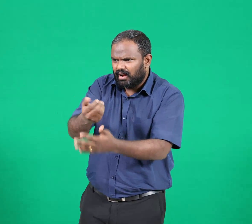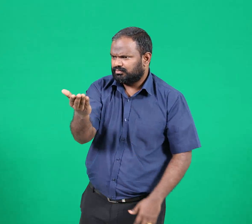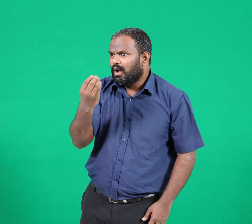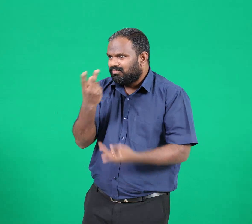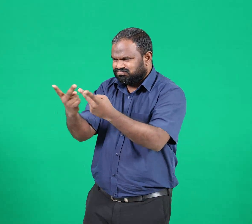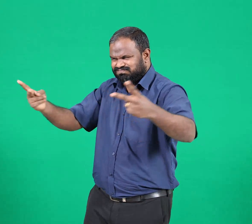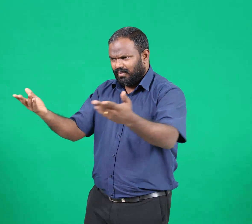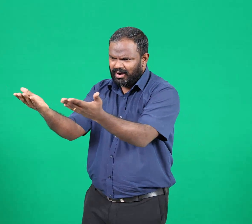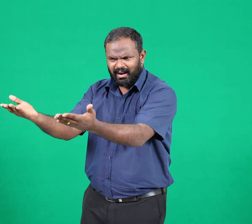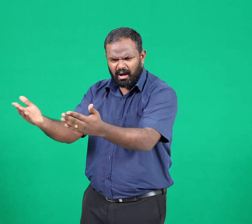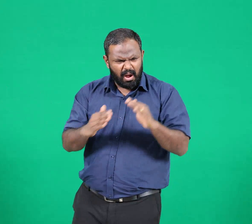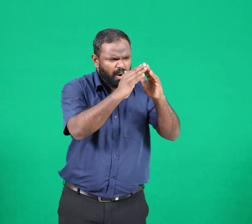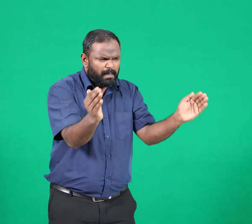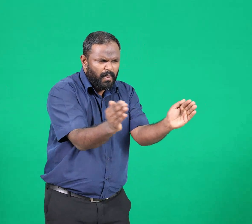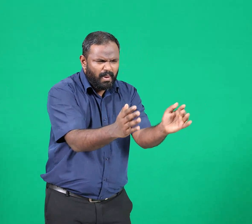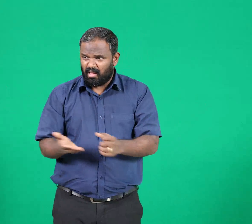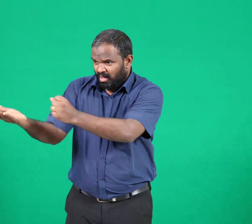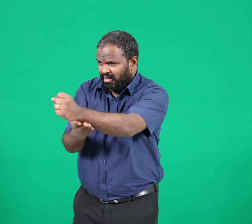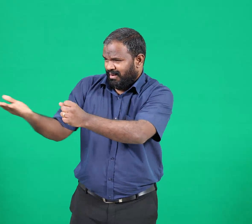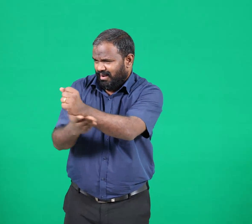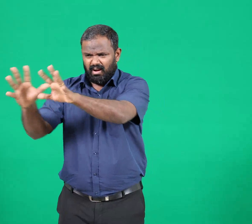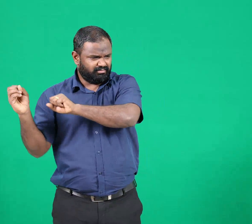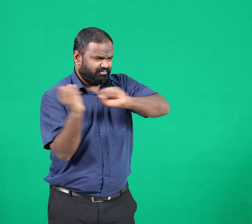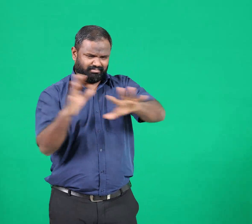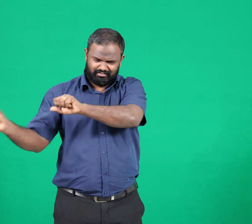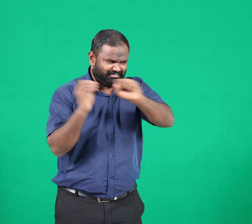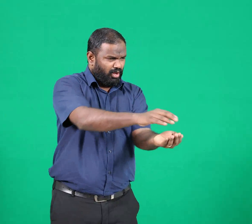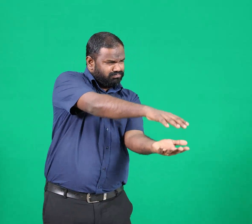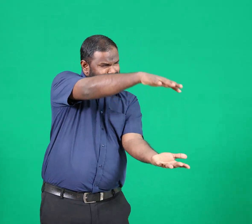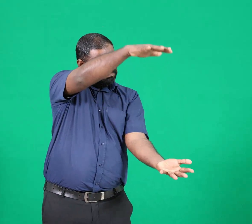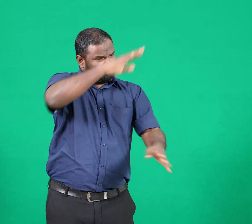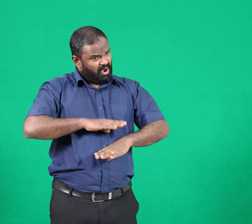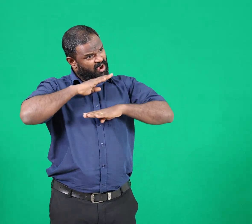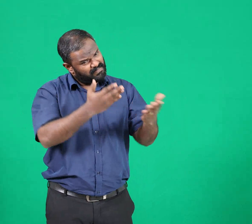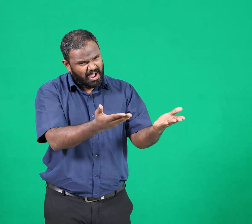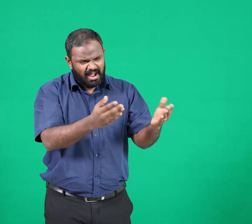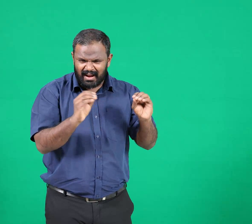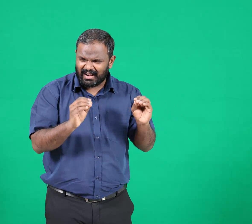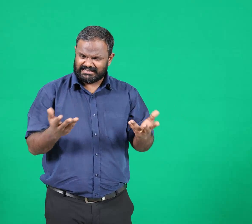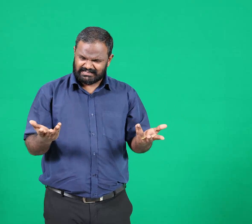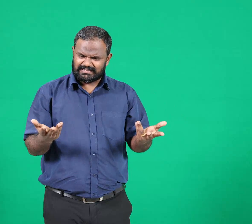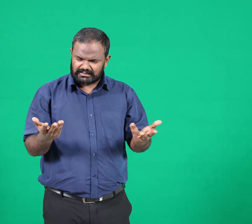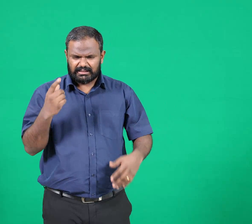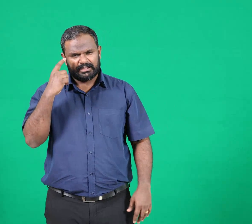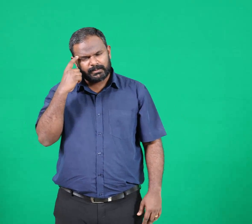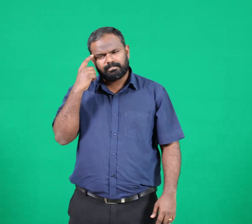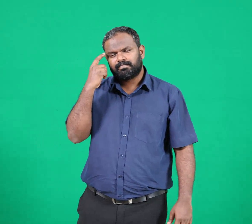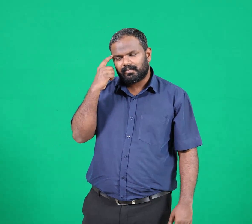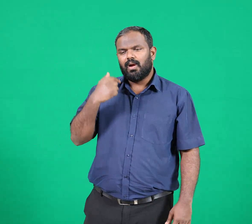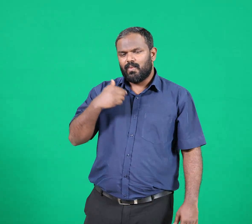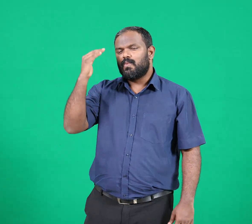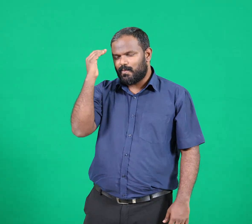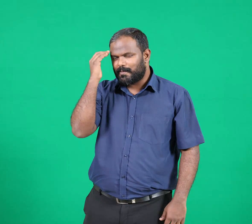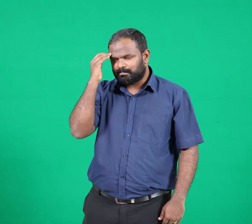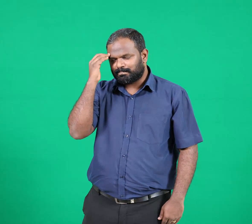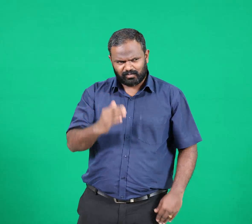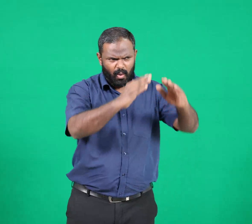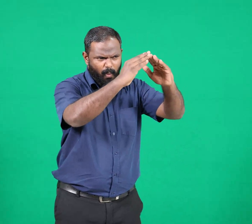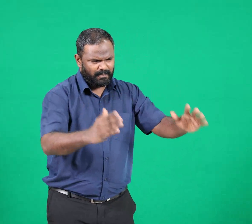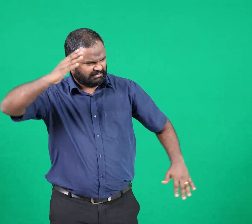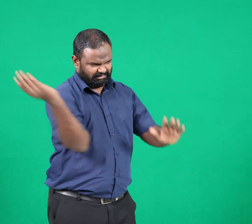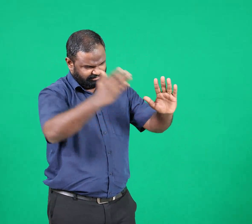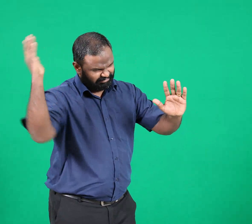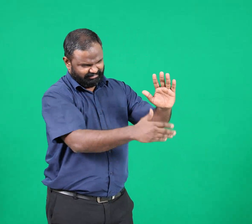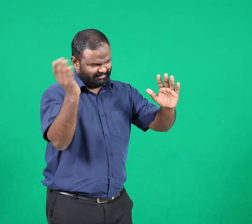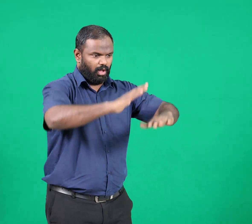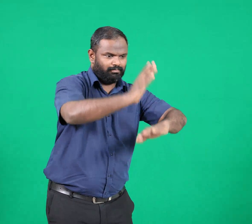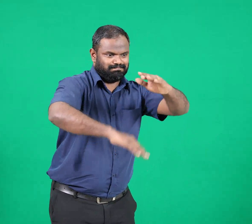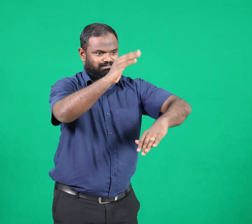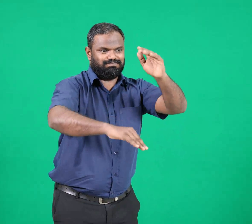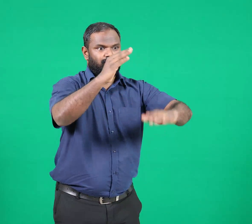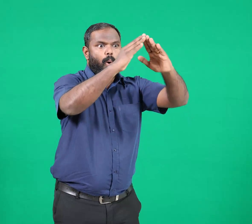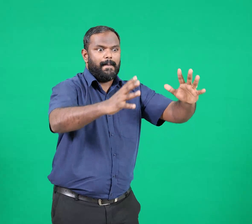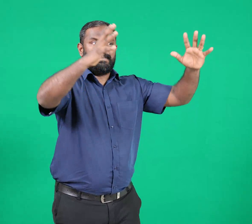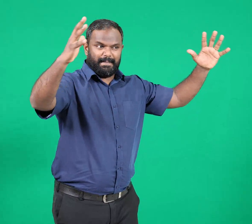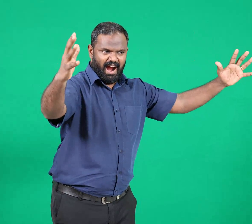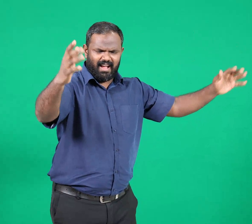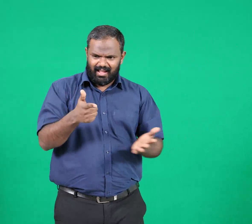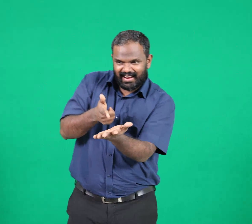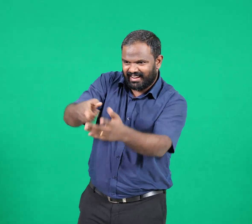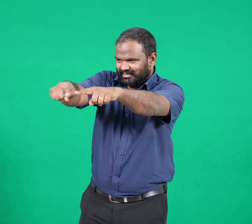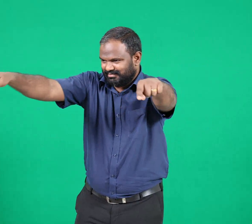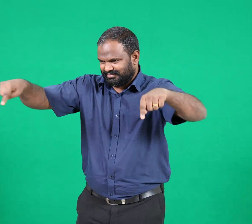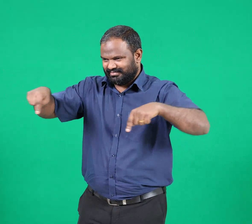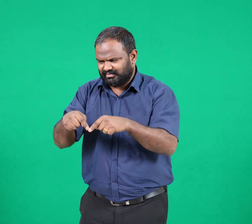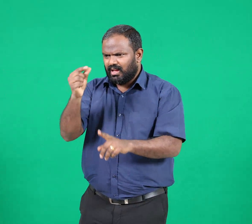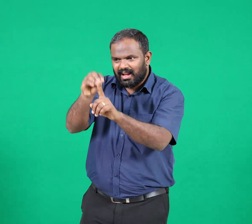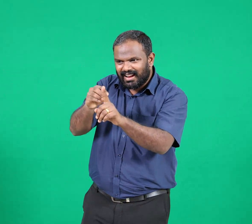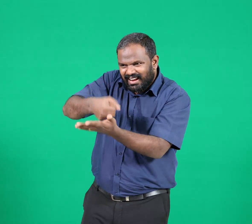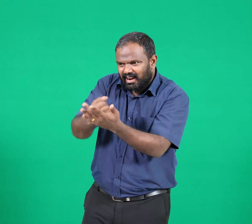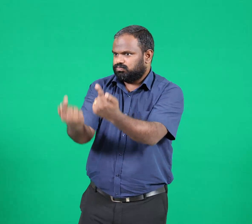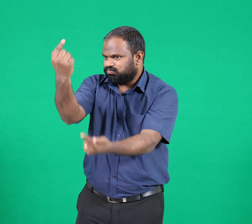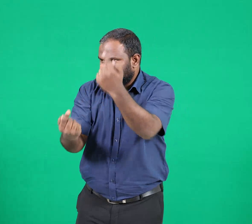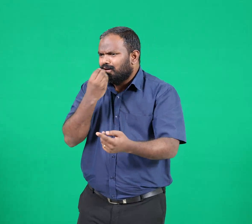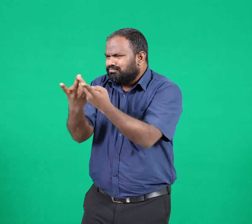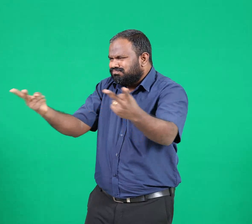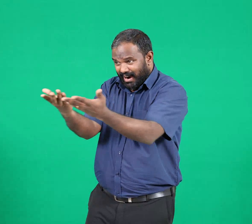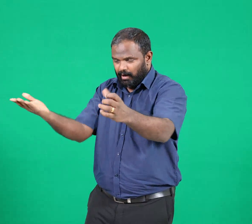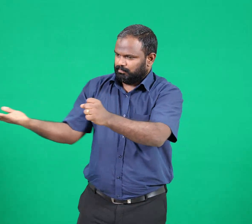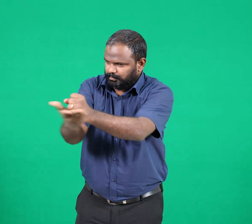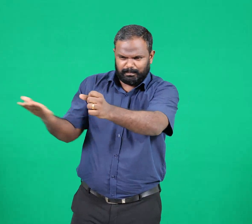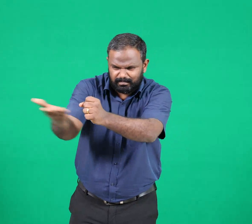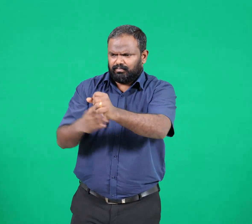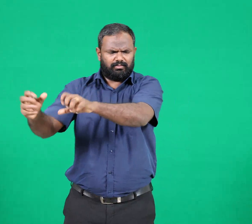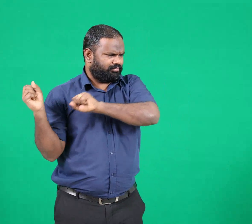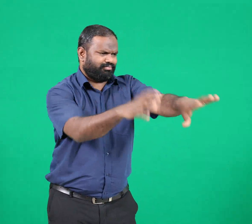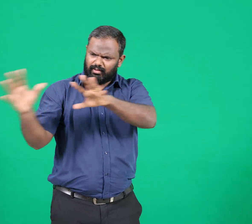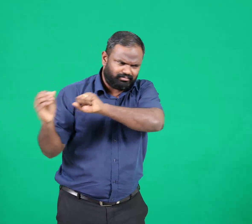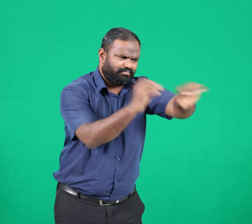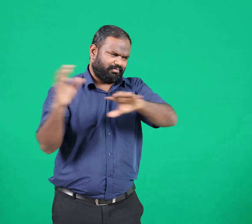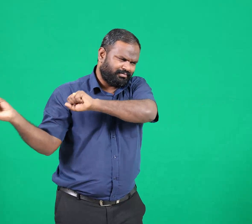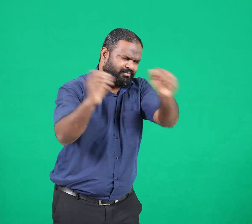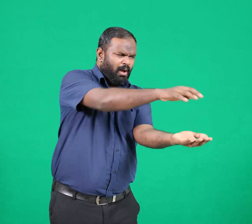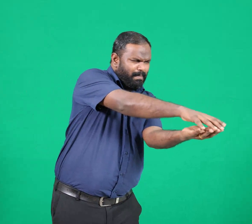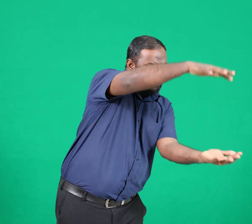Then he said, ' This is what I will do: I will tear down my barns and will build bigger ones, and there I will store up all my grain and my goods.